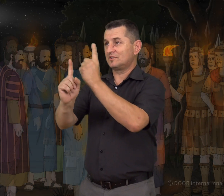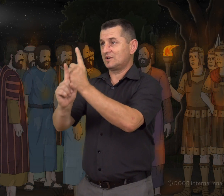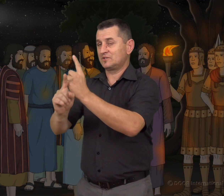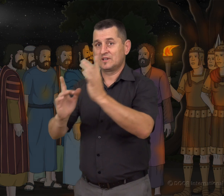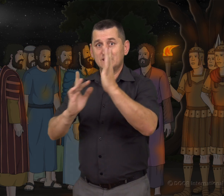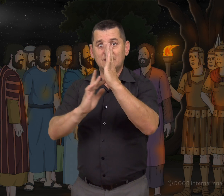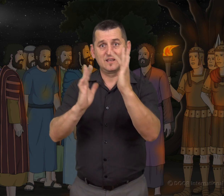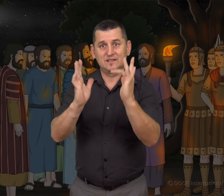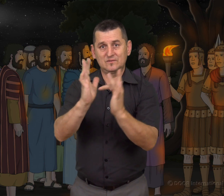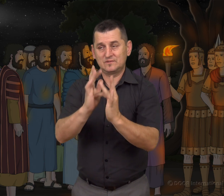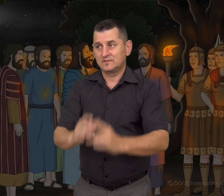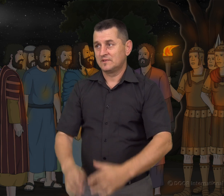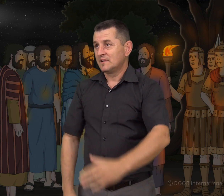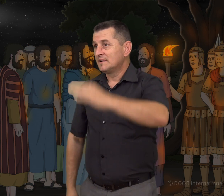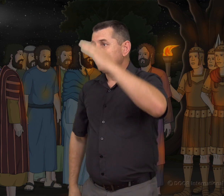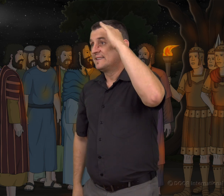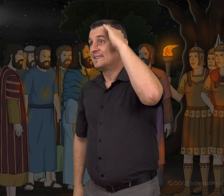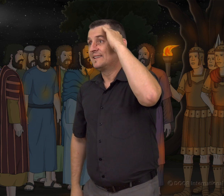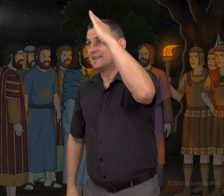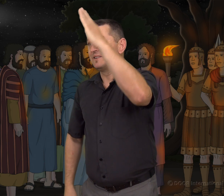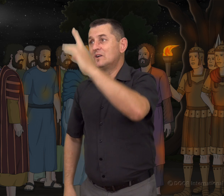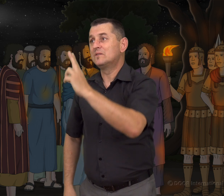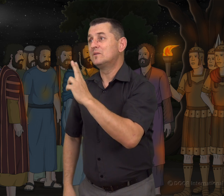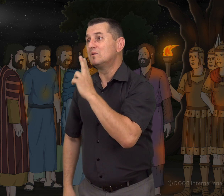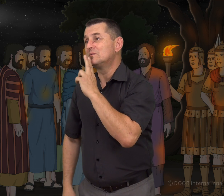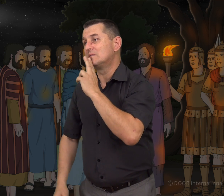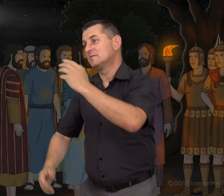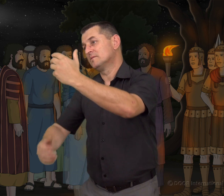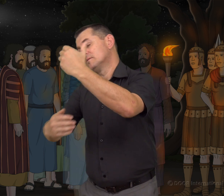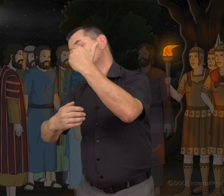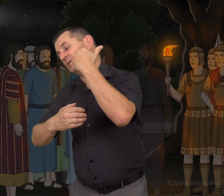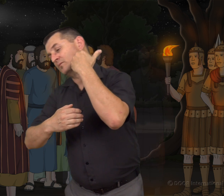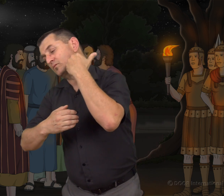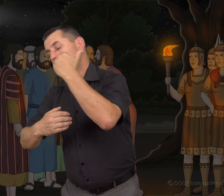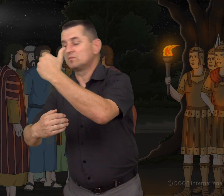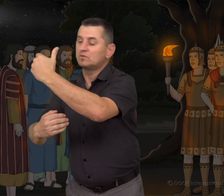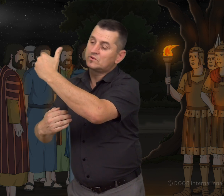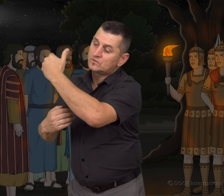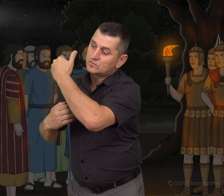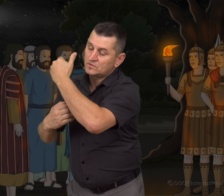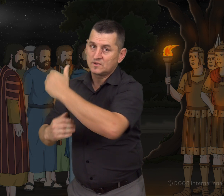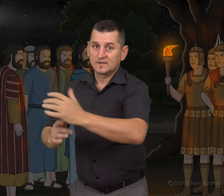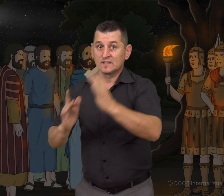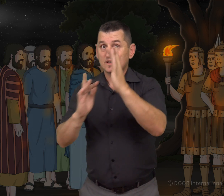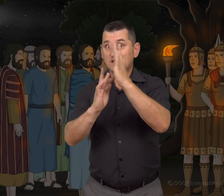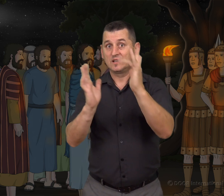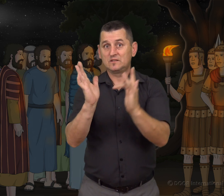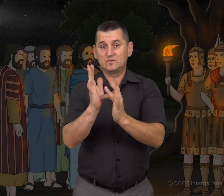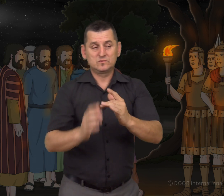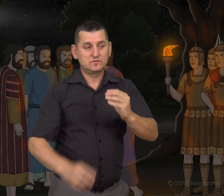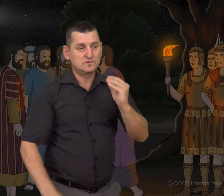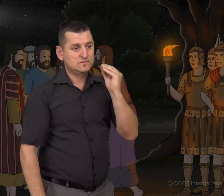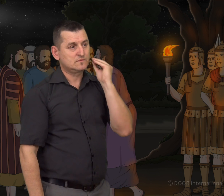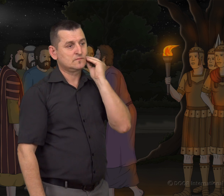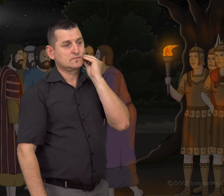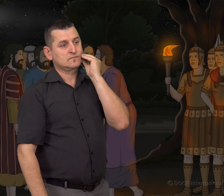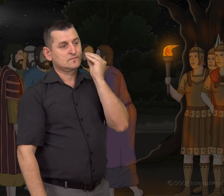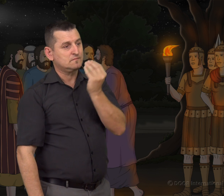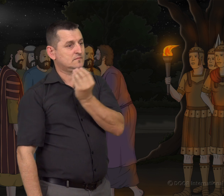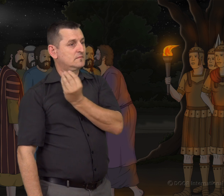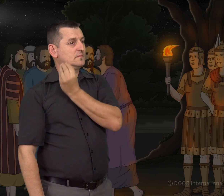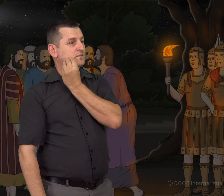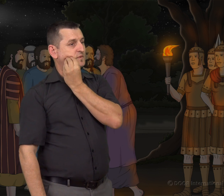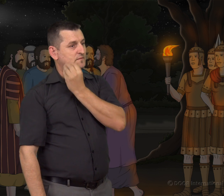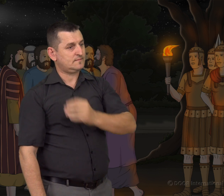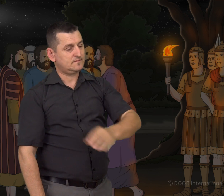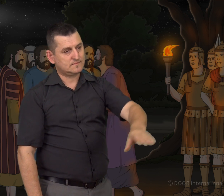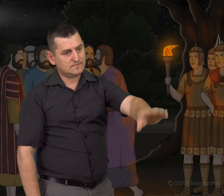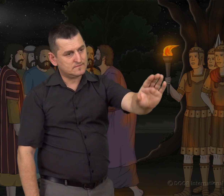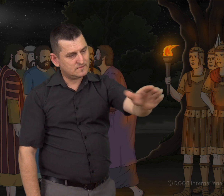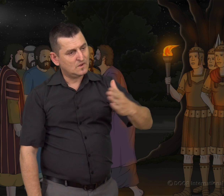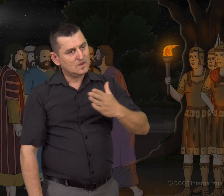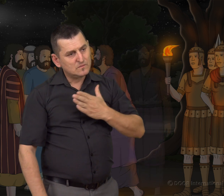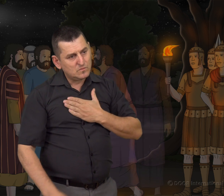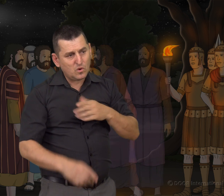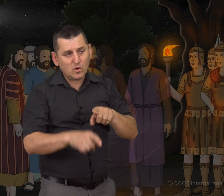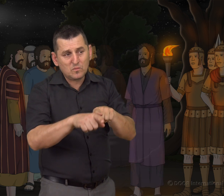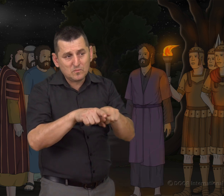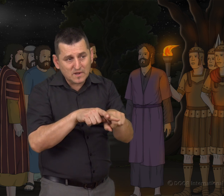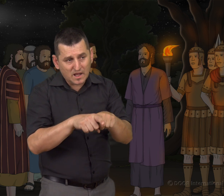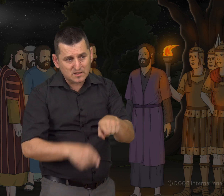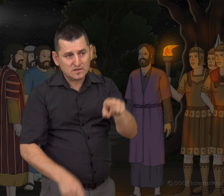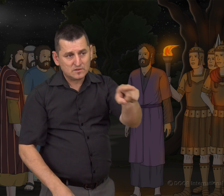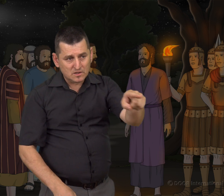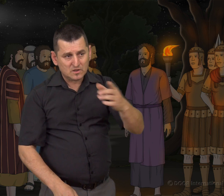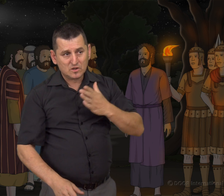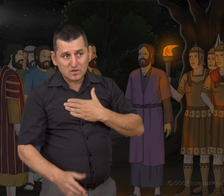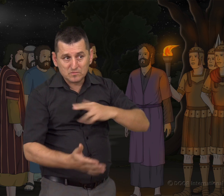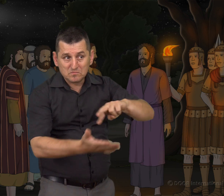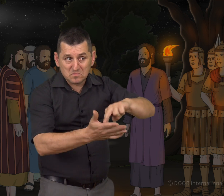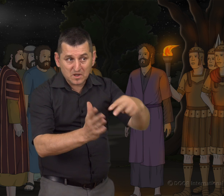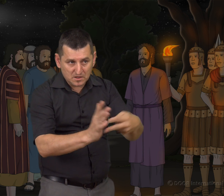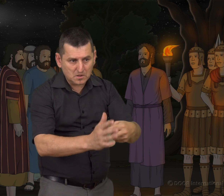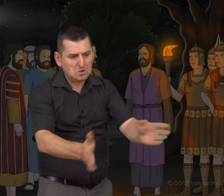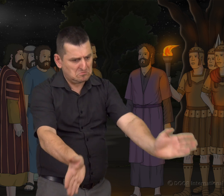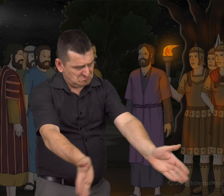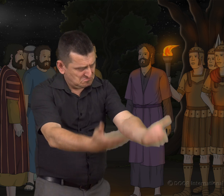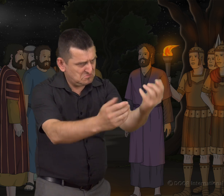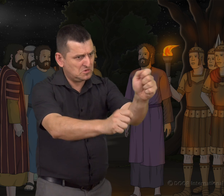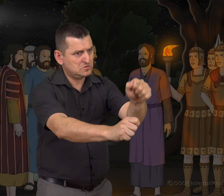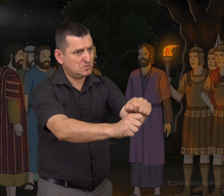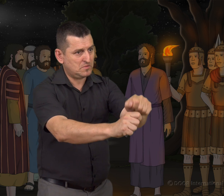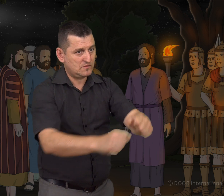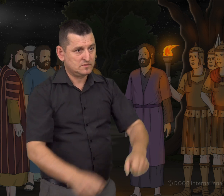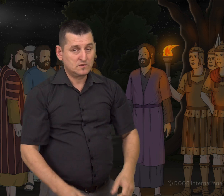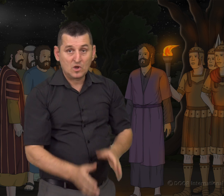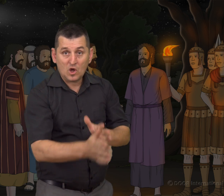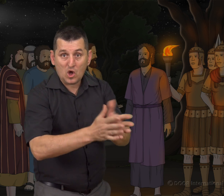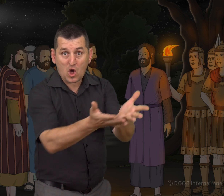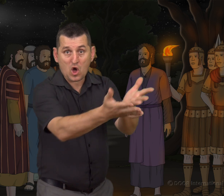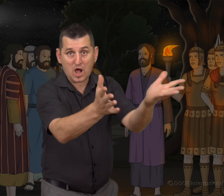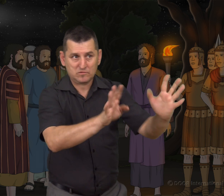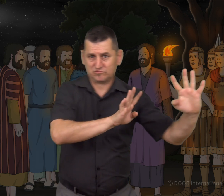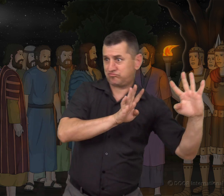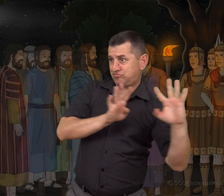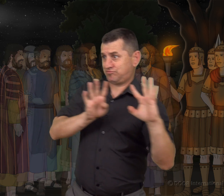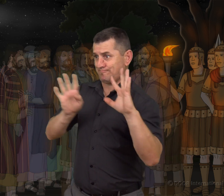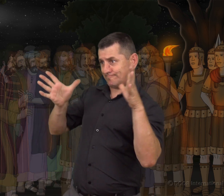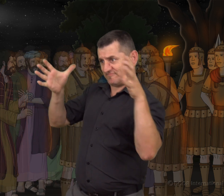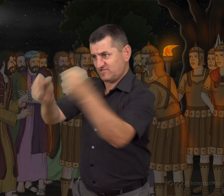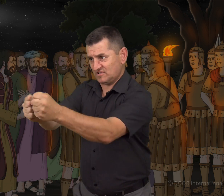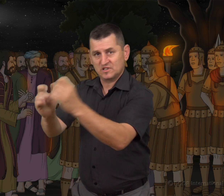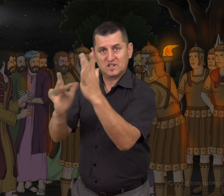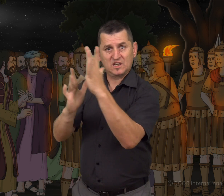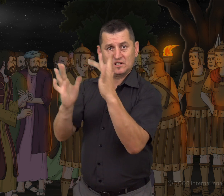and kissed Him. “Friend,” Jesus replied, “do what you came for.”